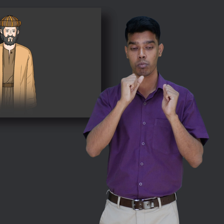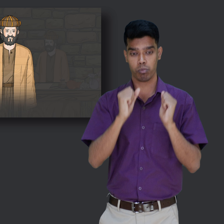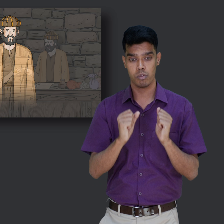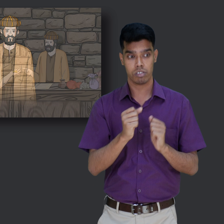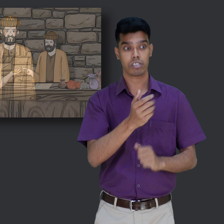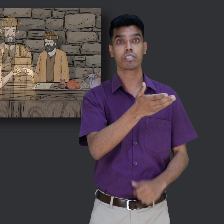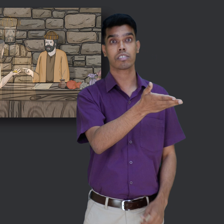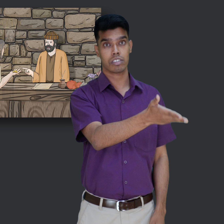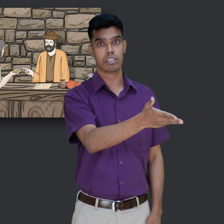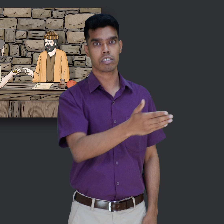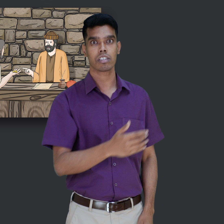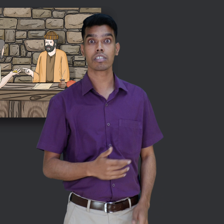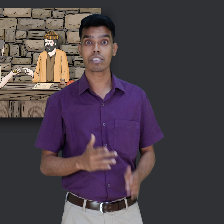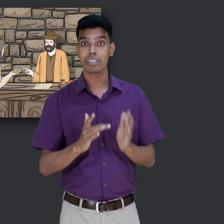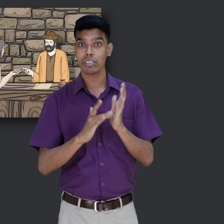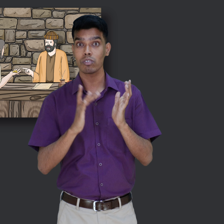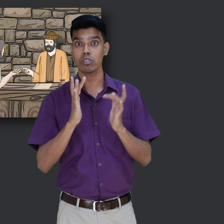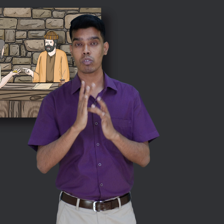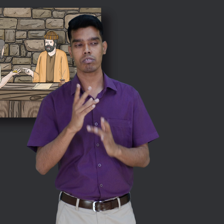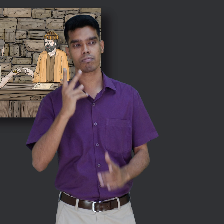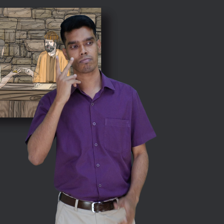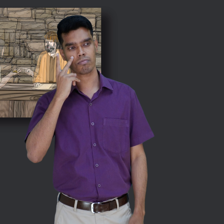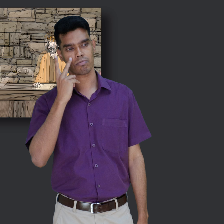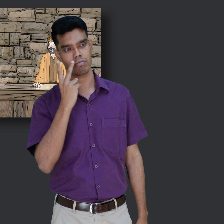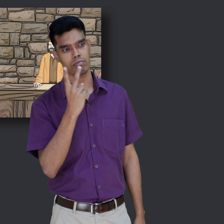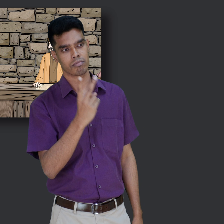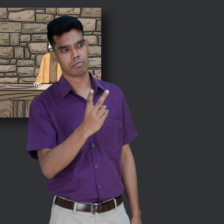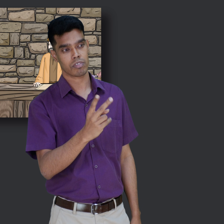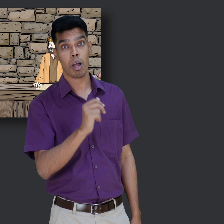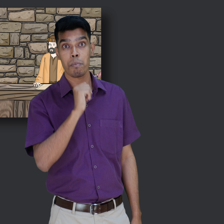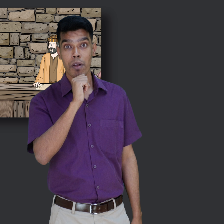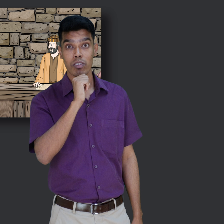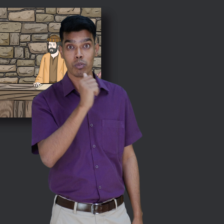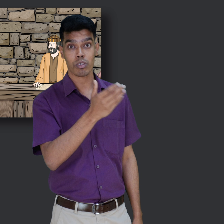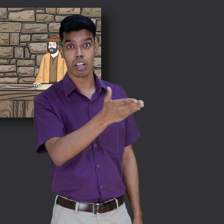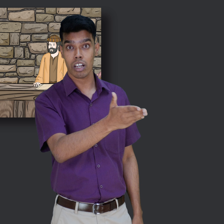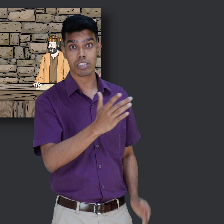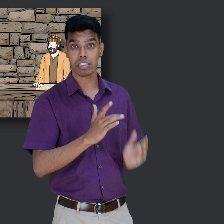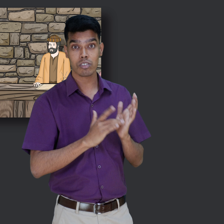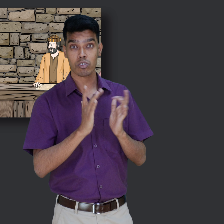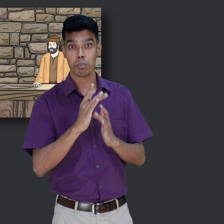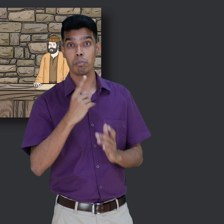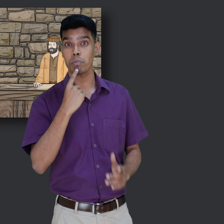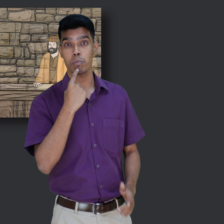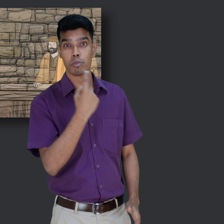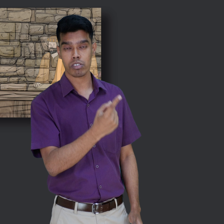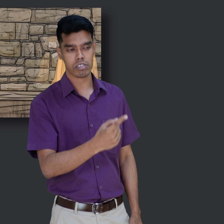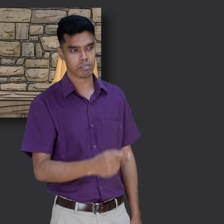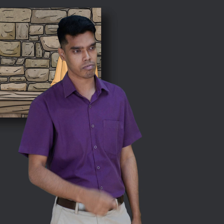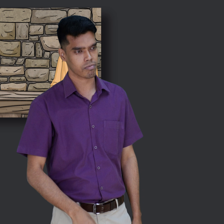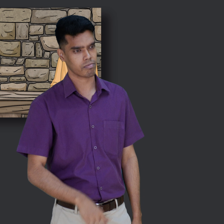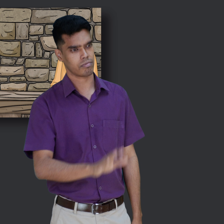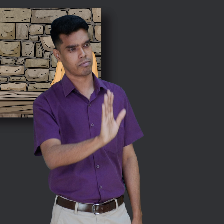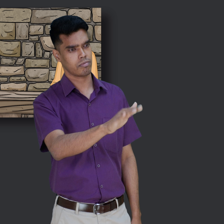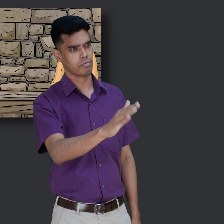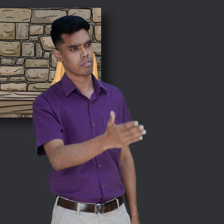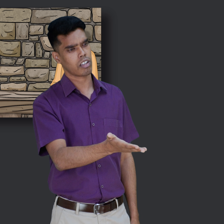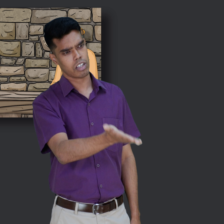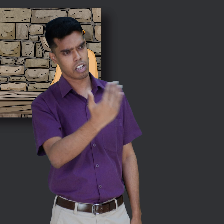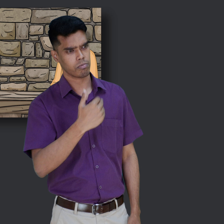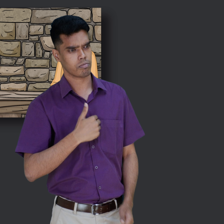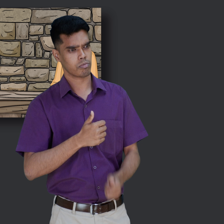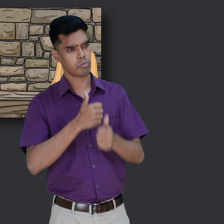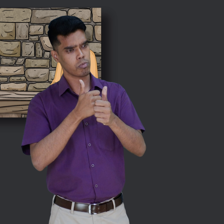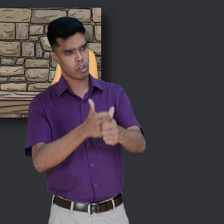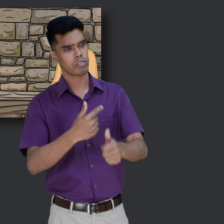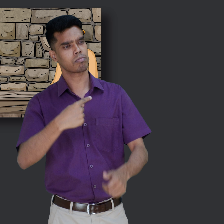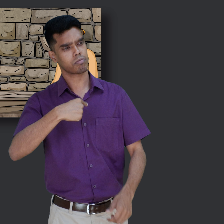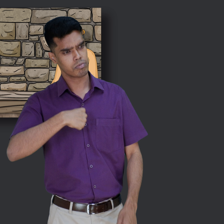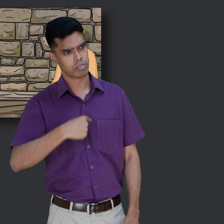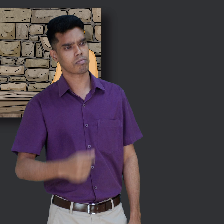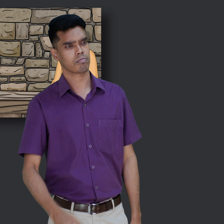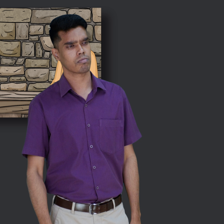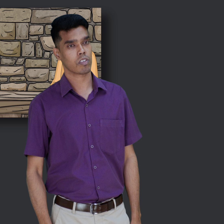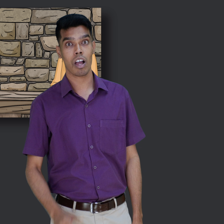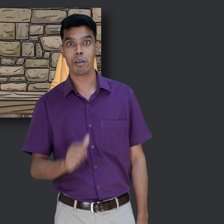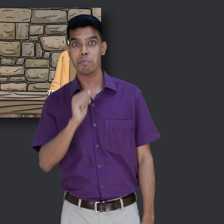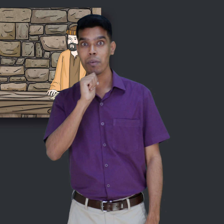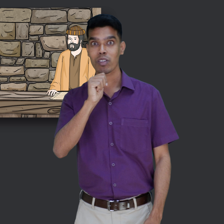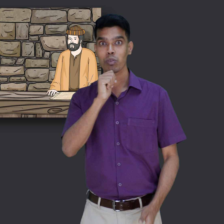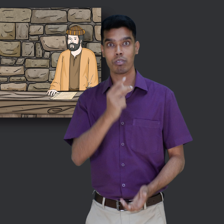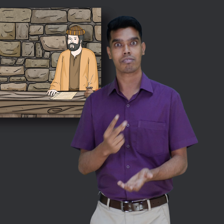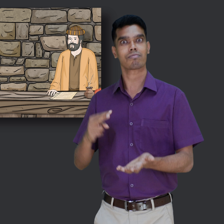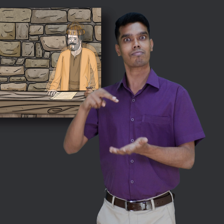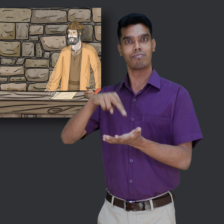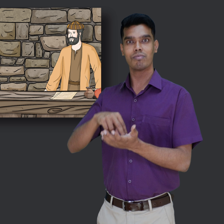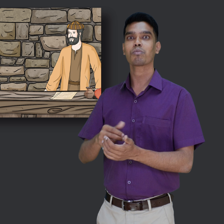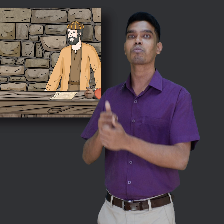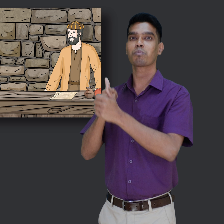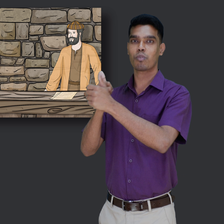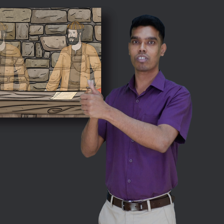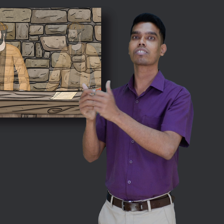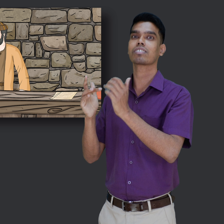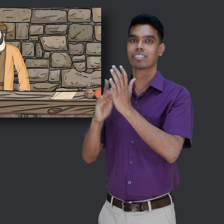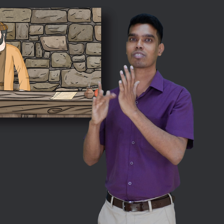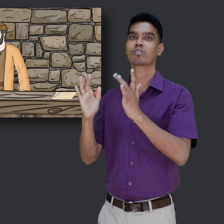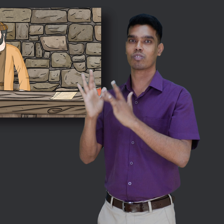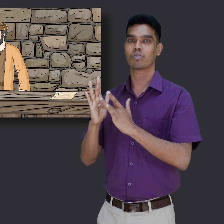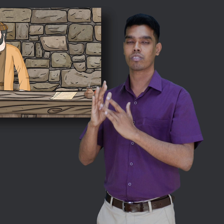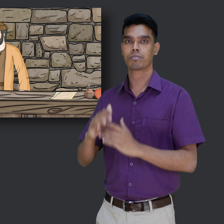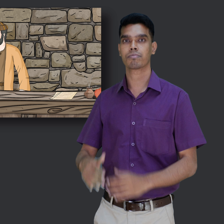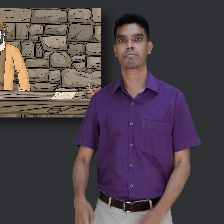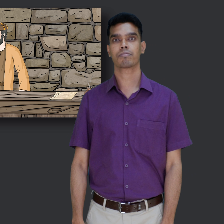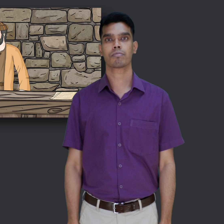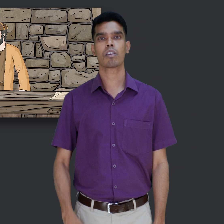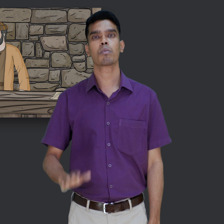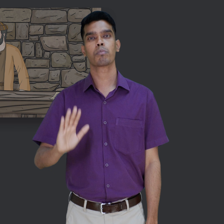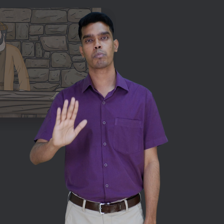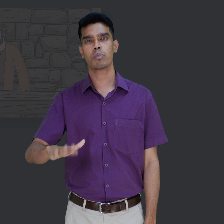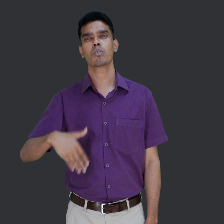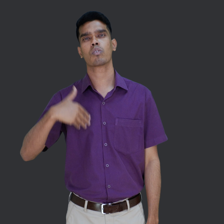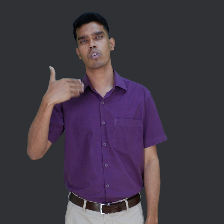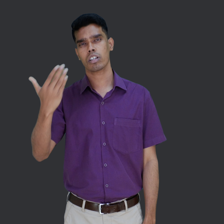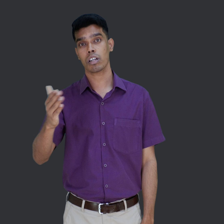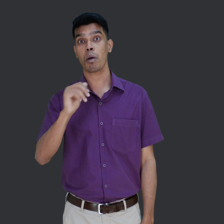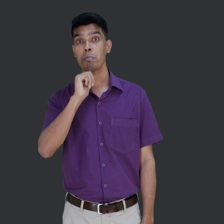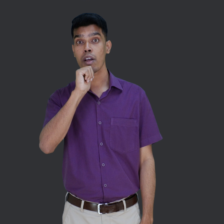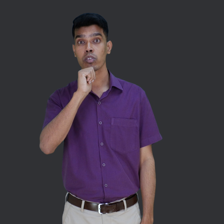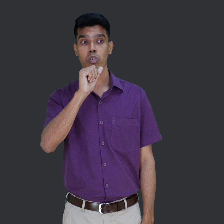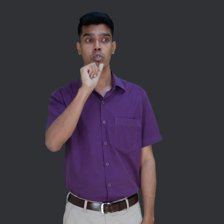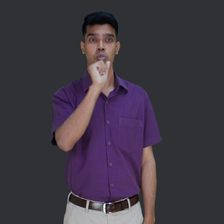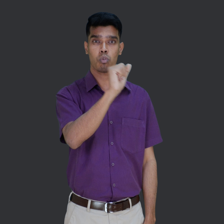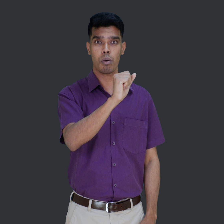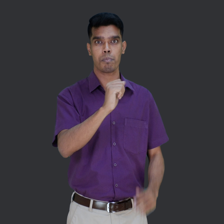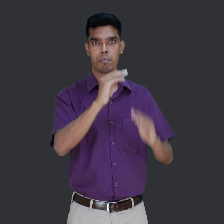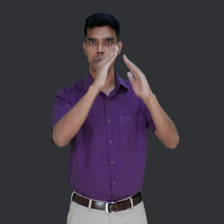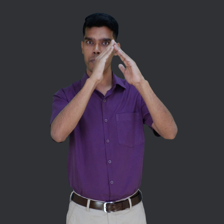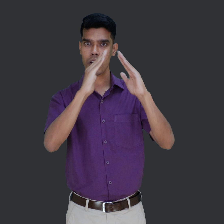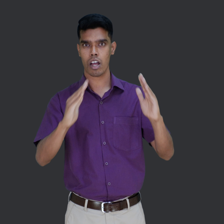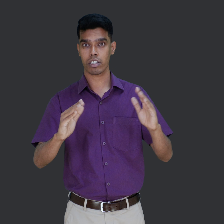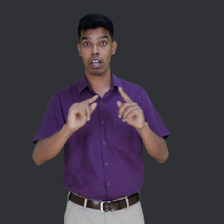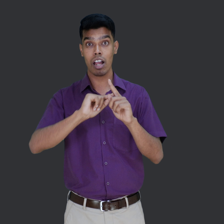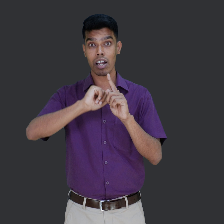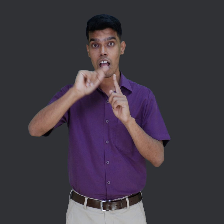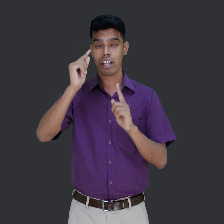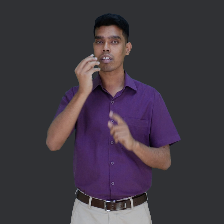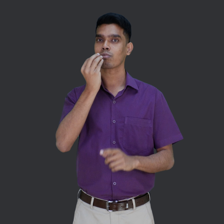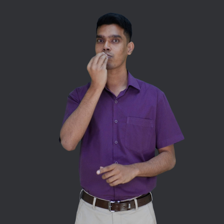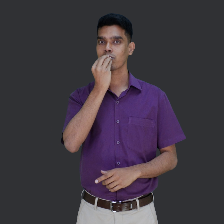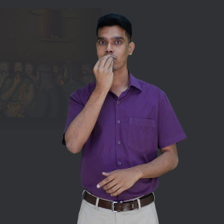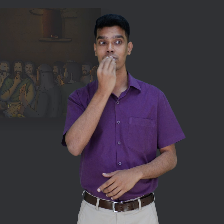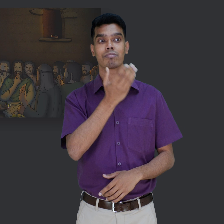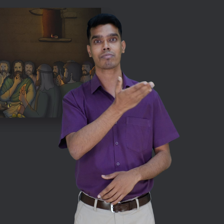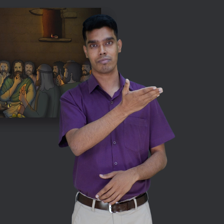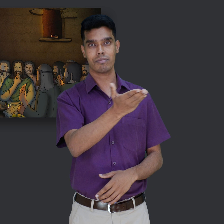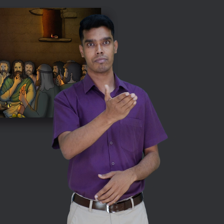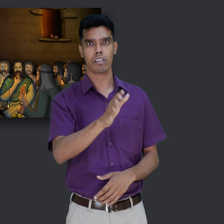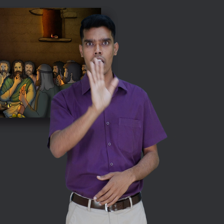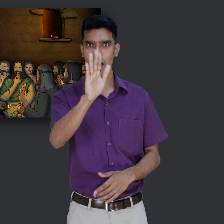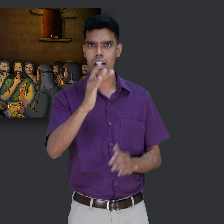“Follow Me,” He told him, and Levi got up and followed Him.